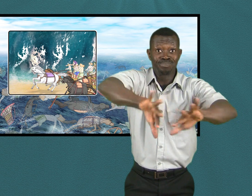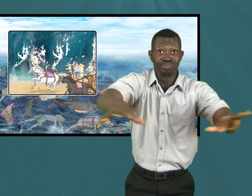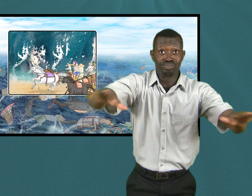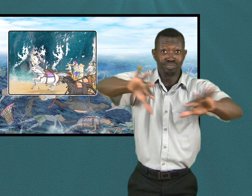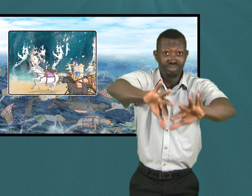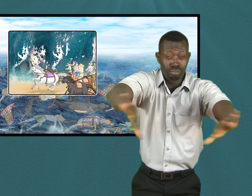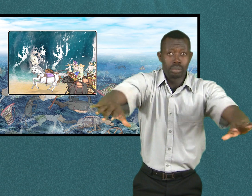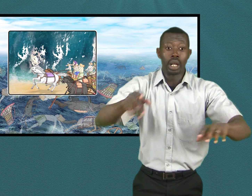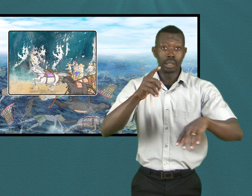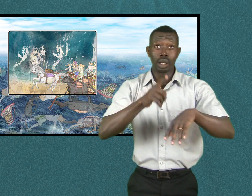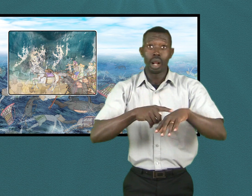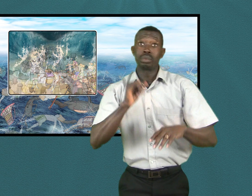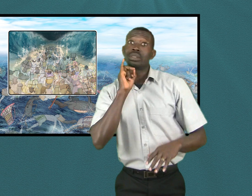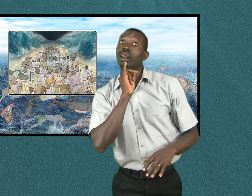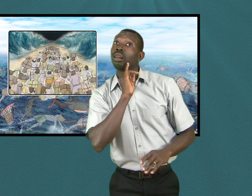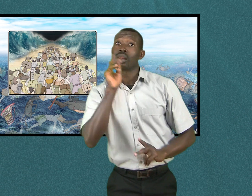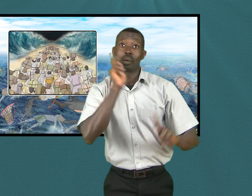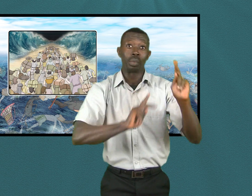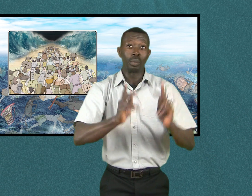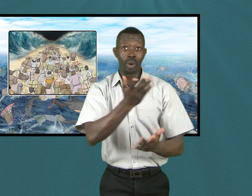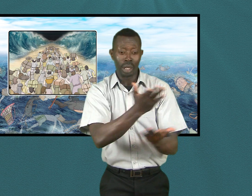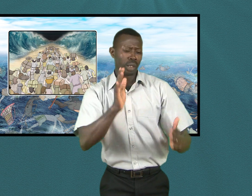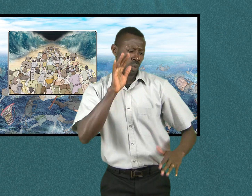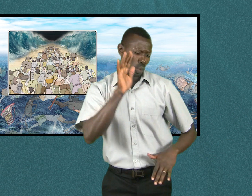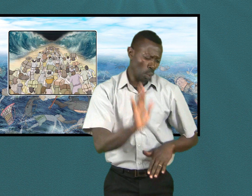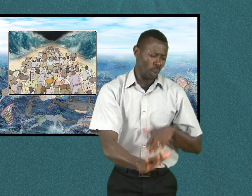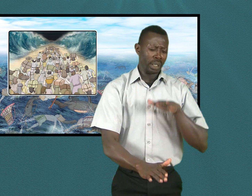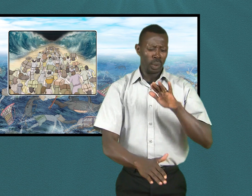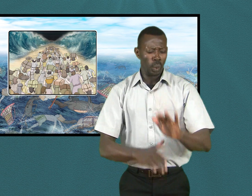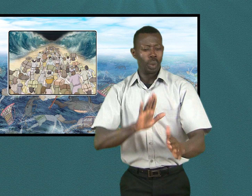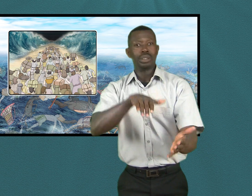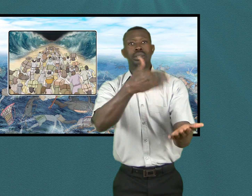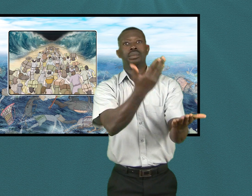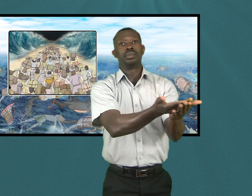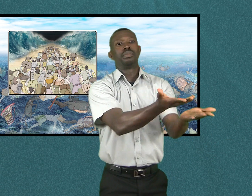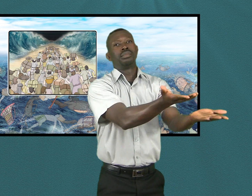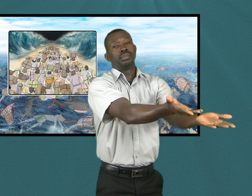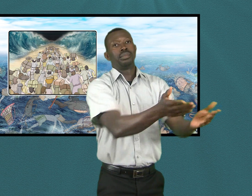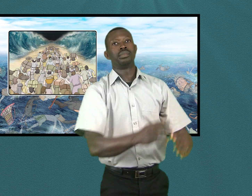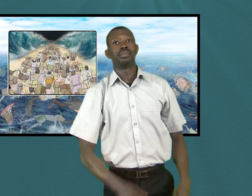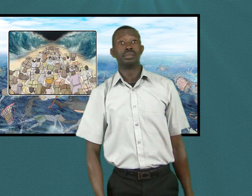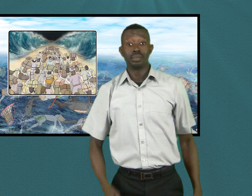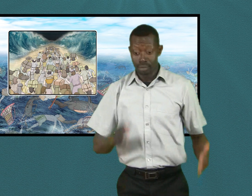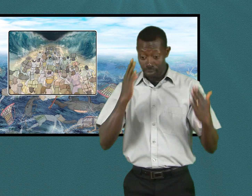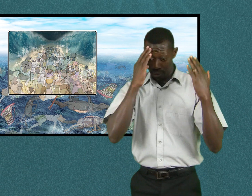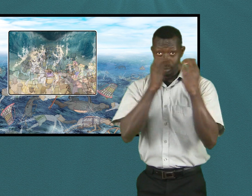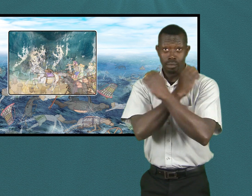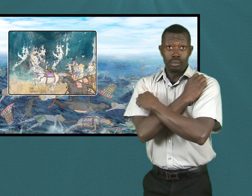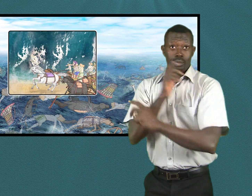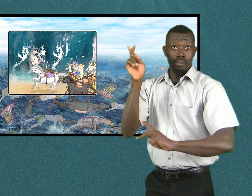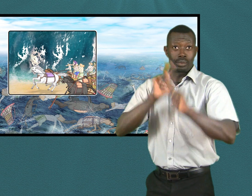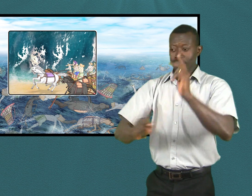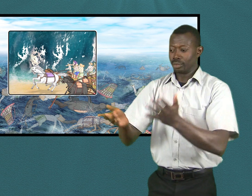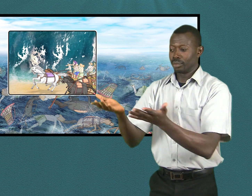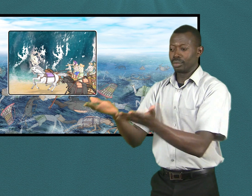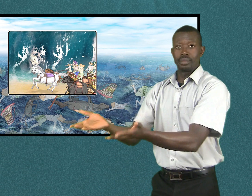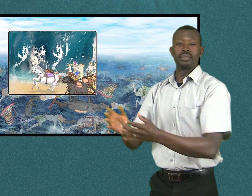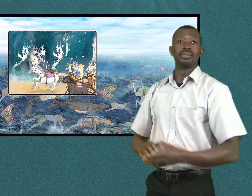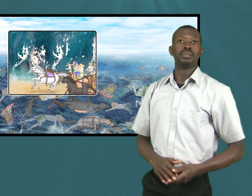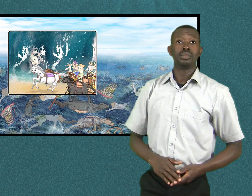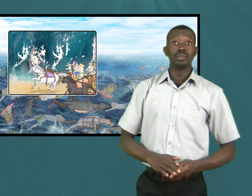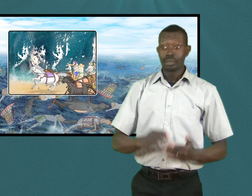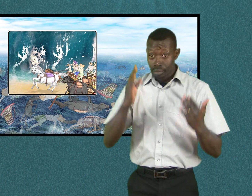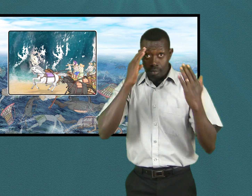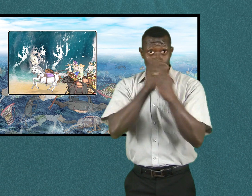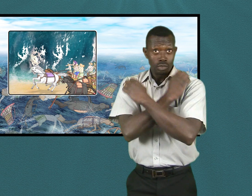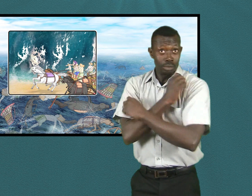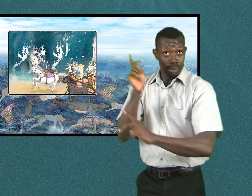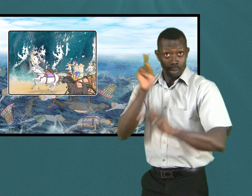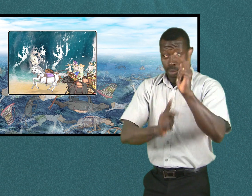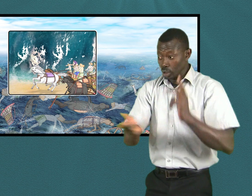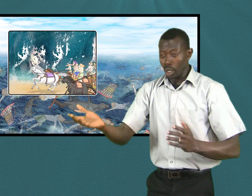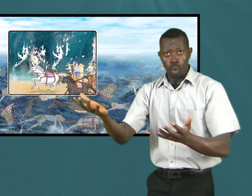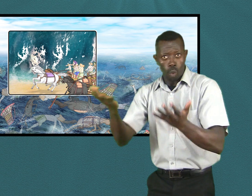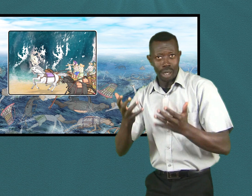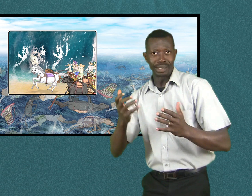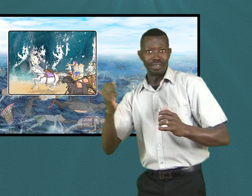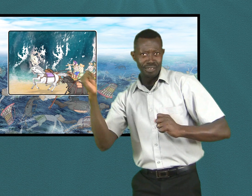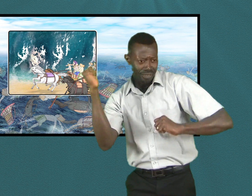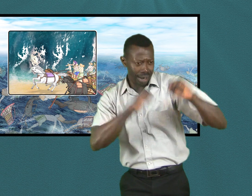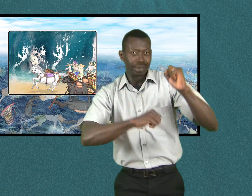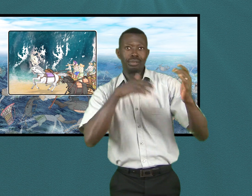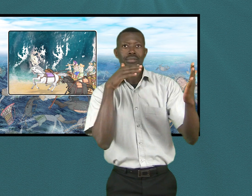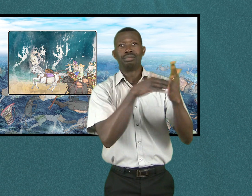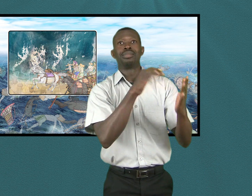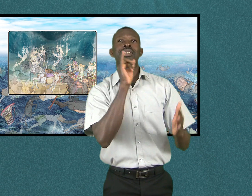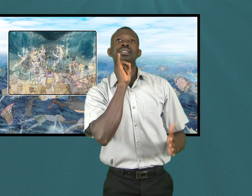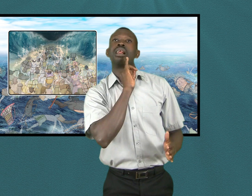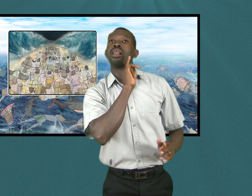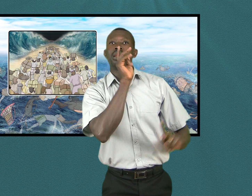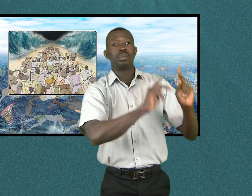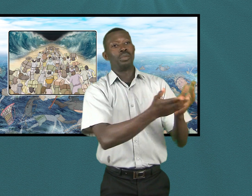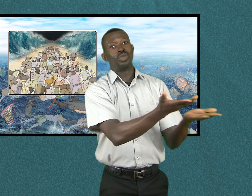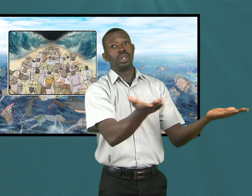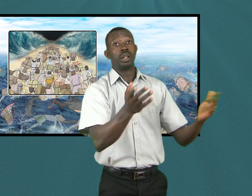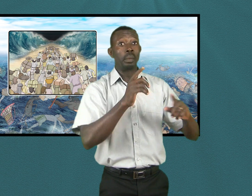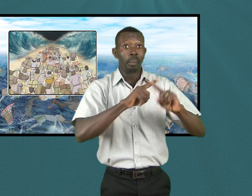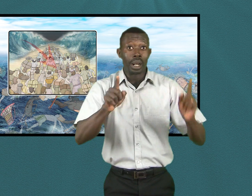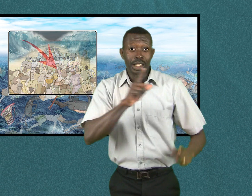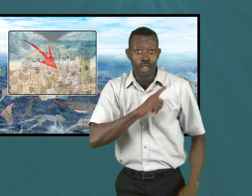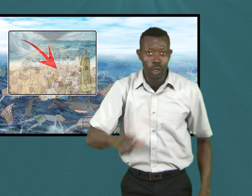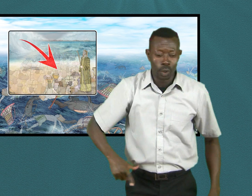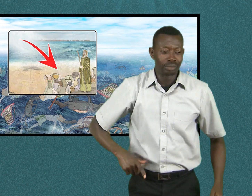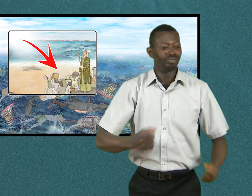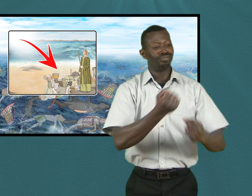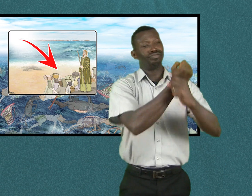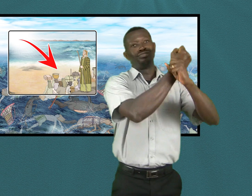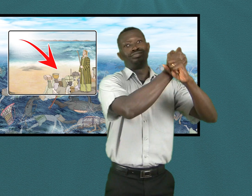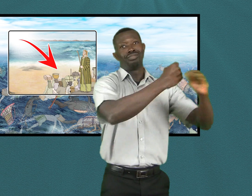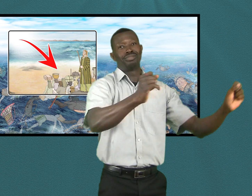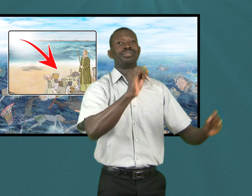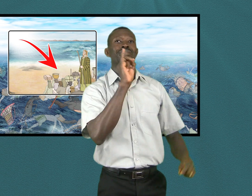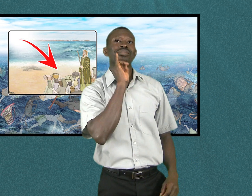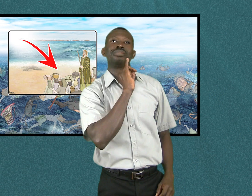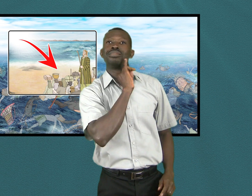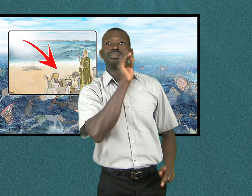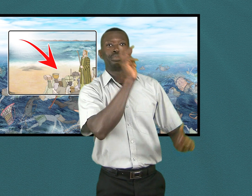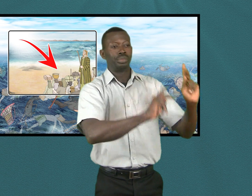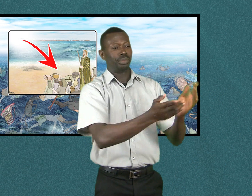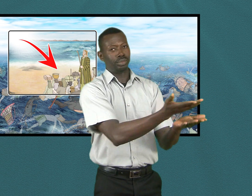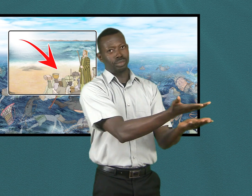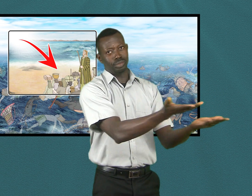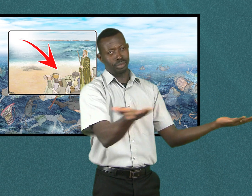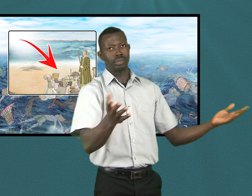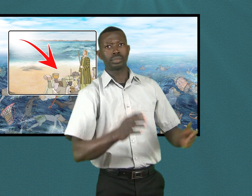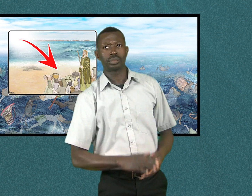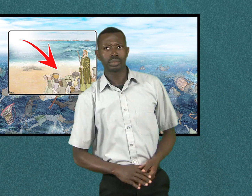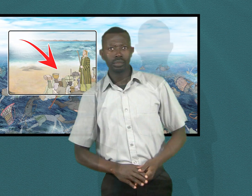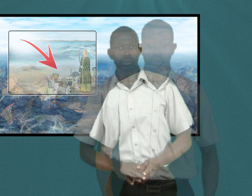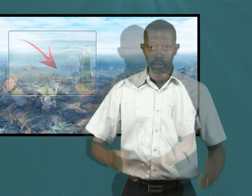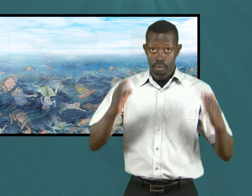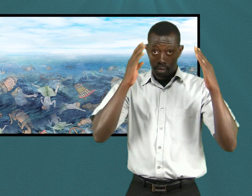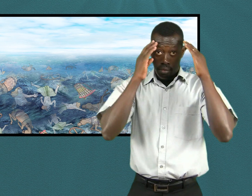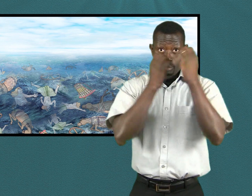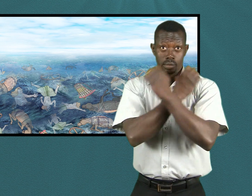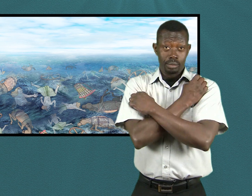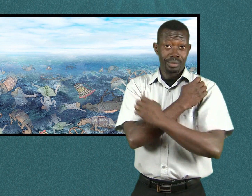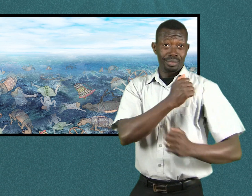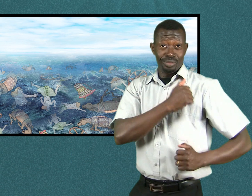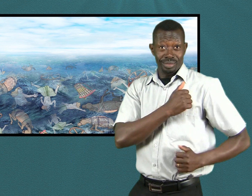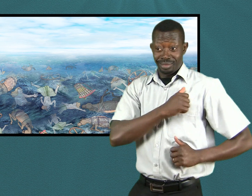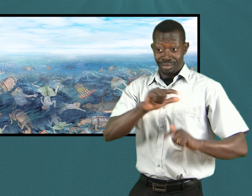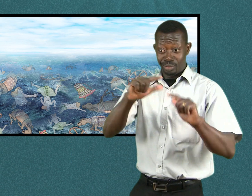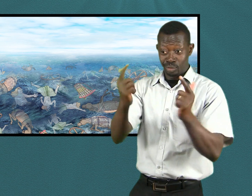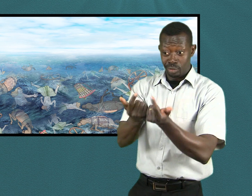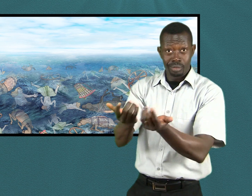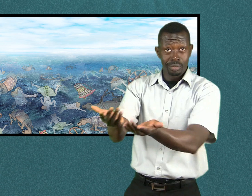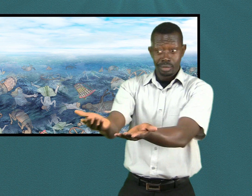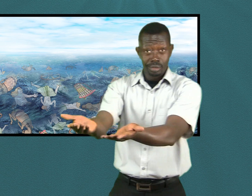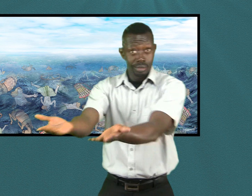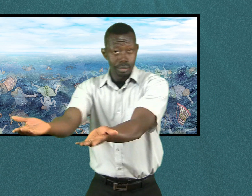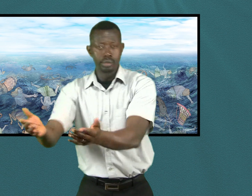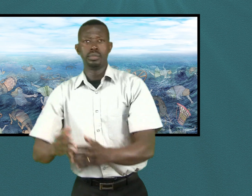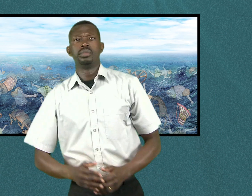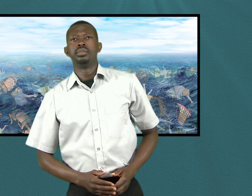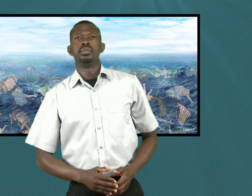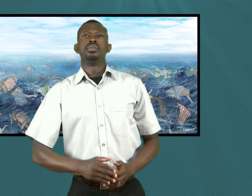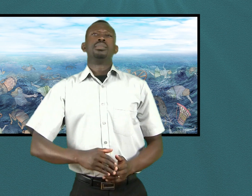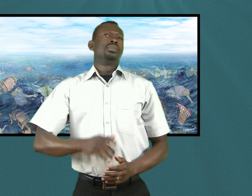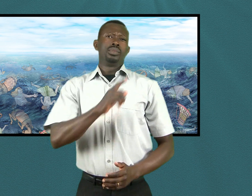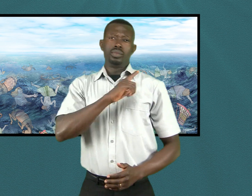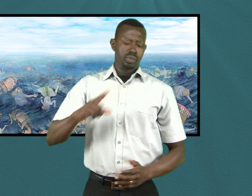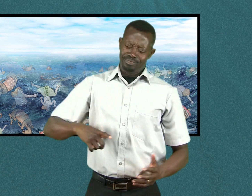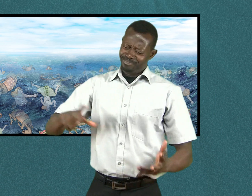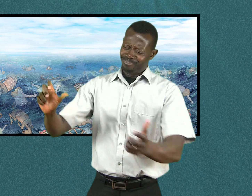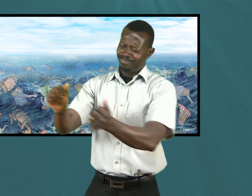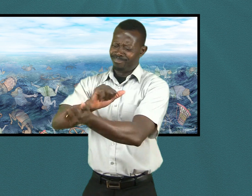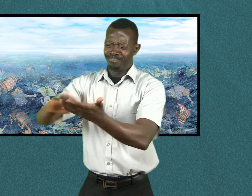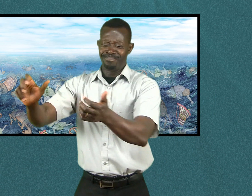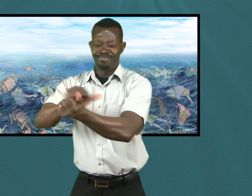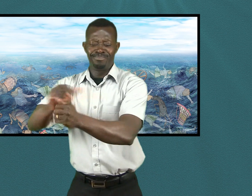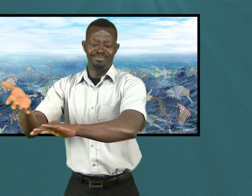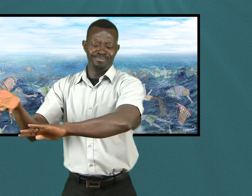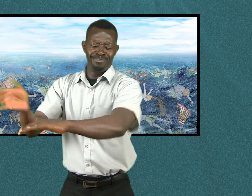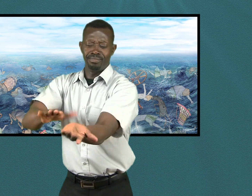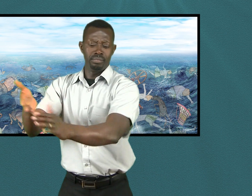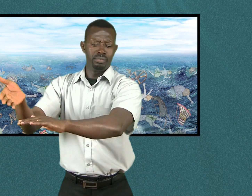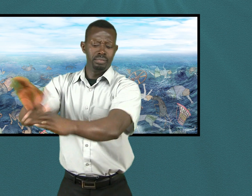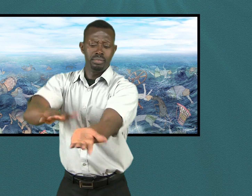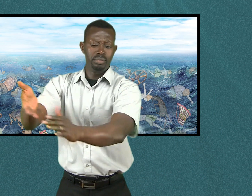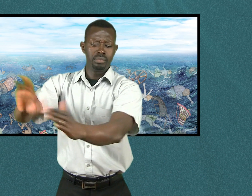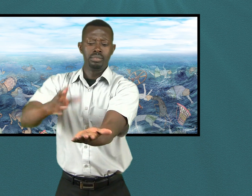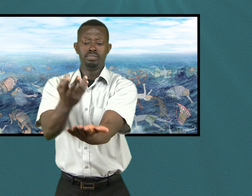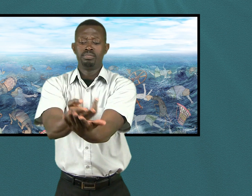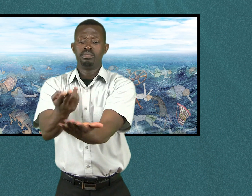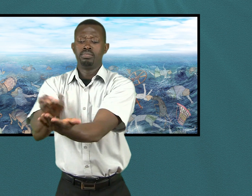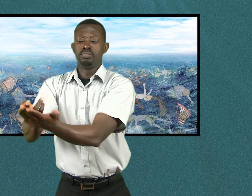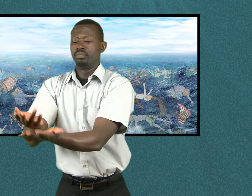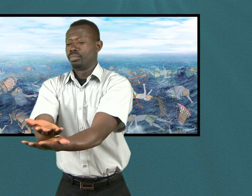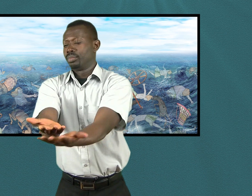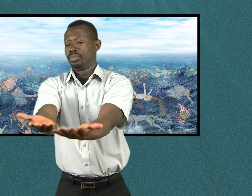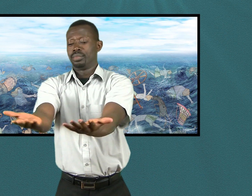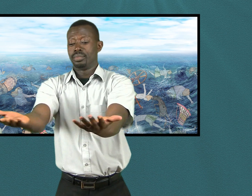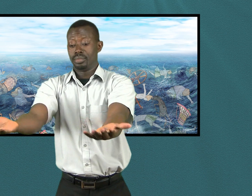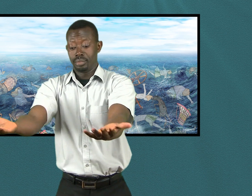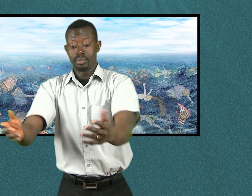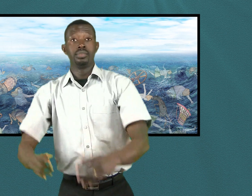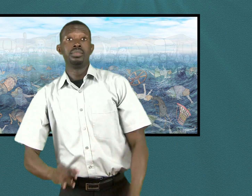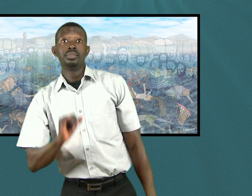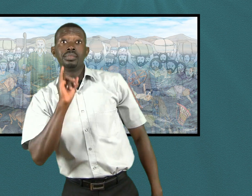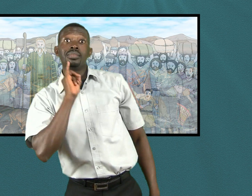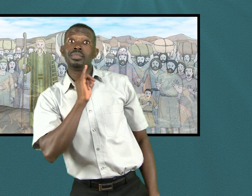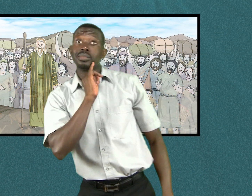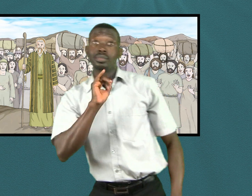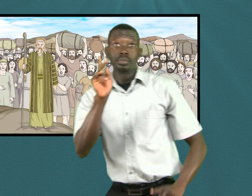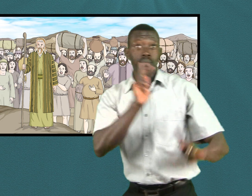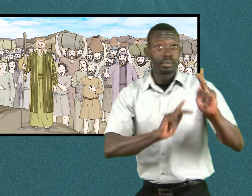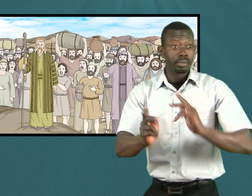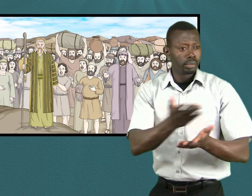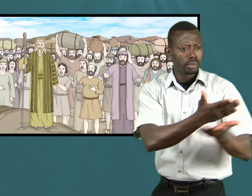But the Israelites had walked through the sea on dry ground, with walls of water on their right and on their left. That day the LORD saved Israel from the hand of the Egyptians, and Israel saw the Egyptians dead on the shore.